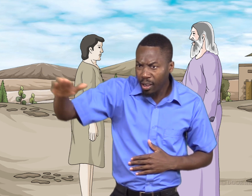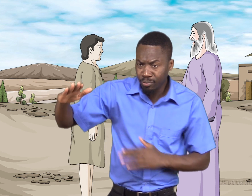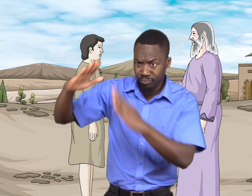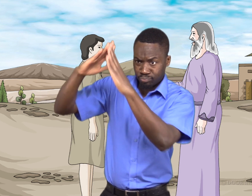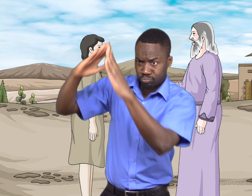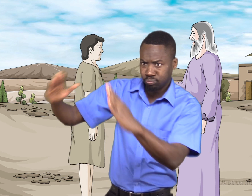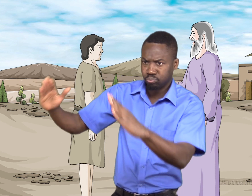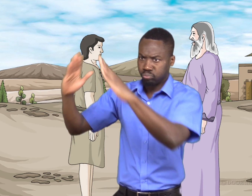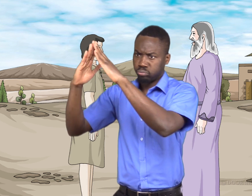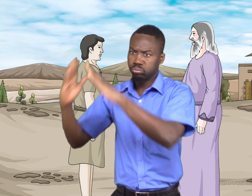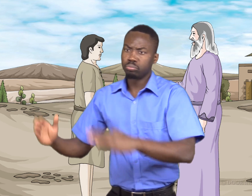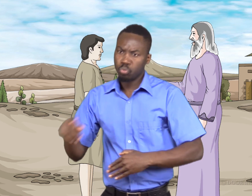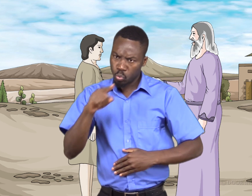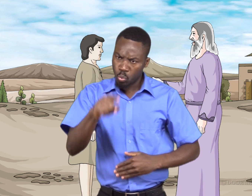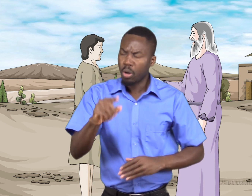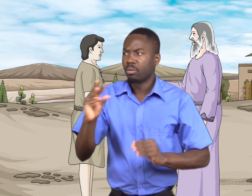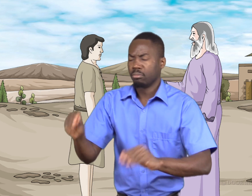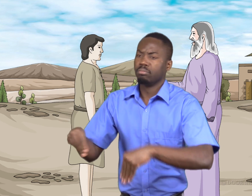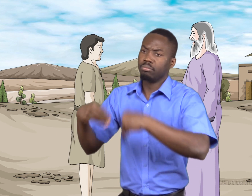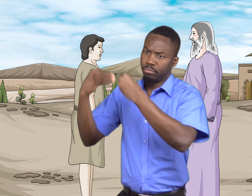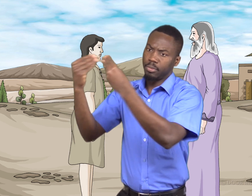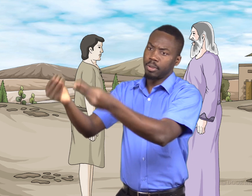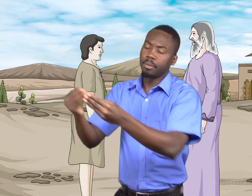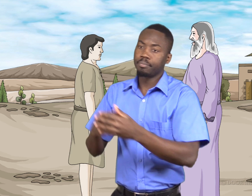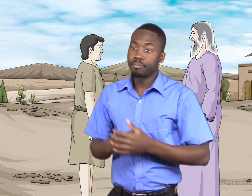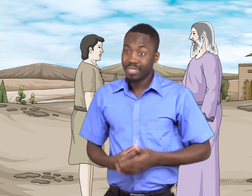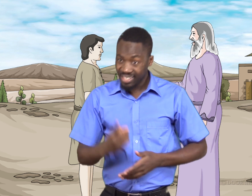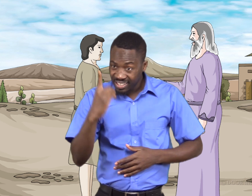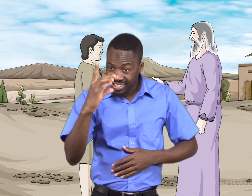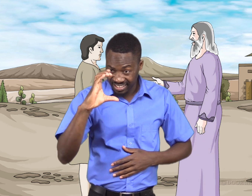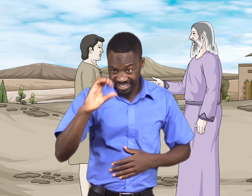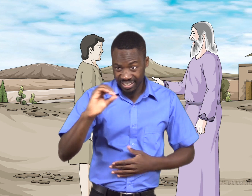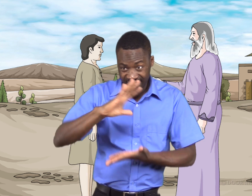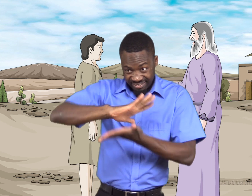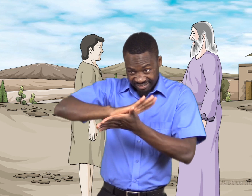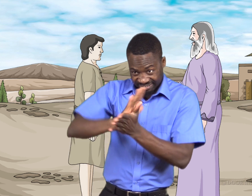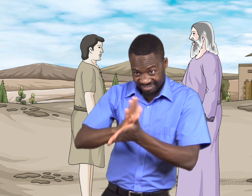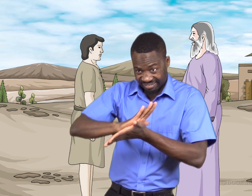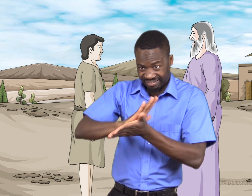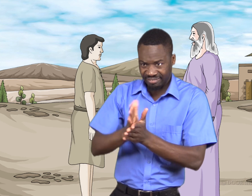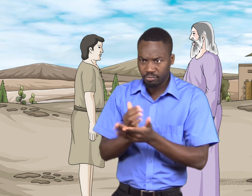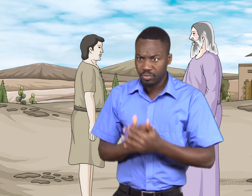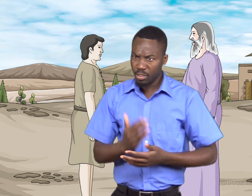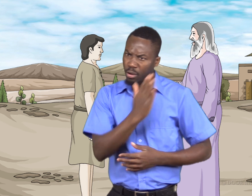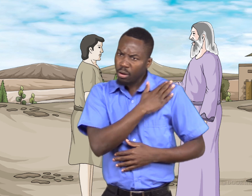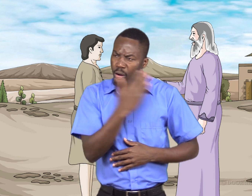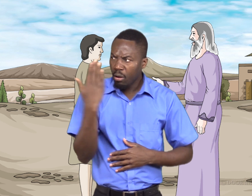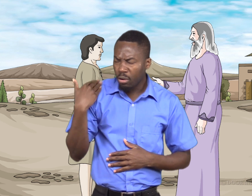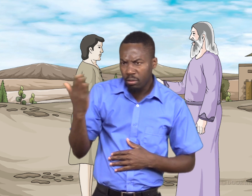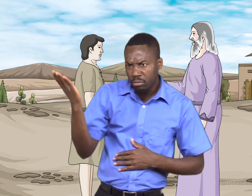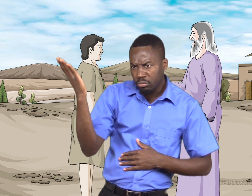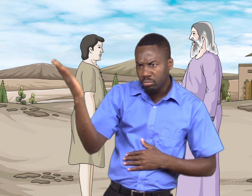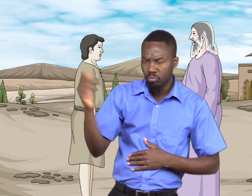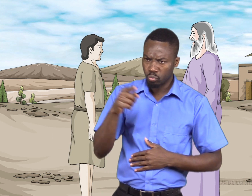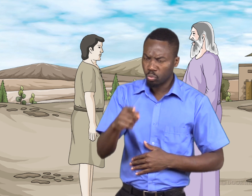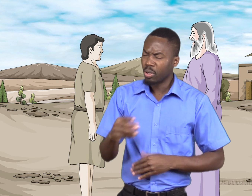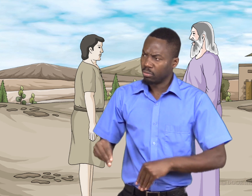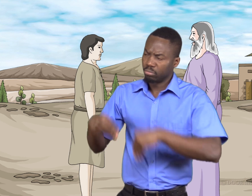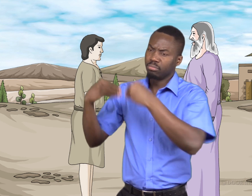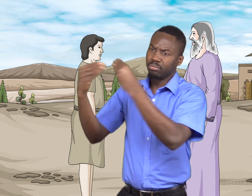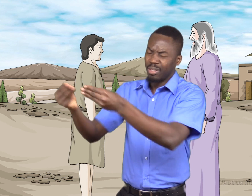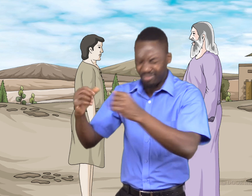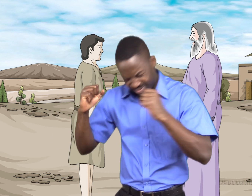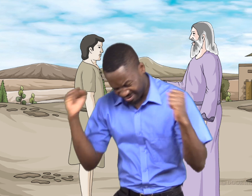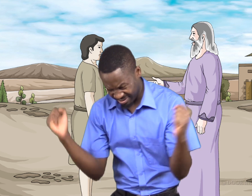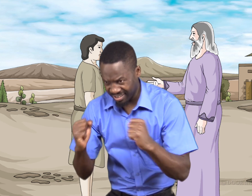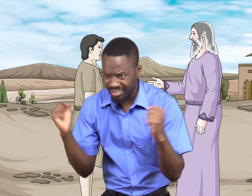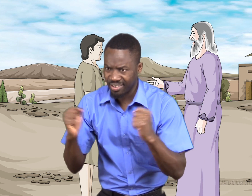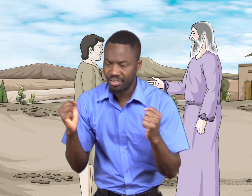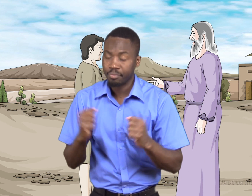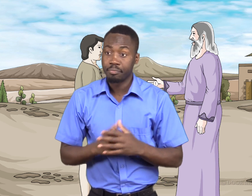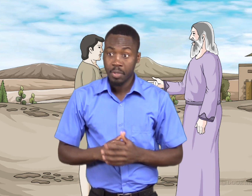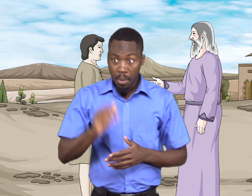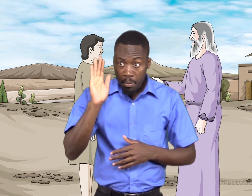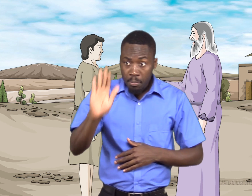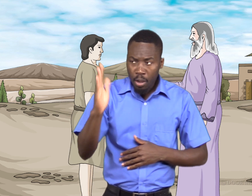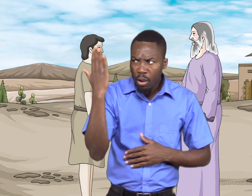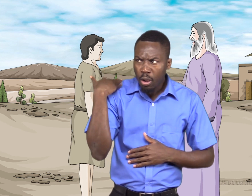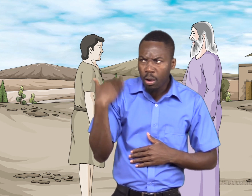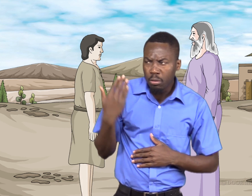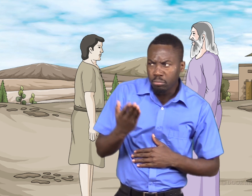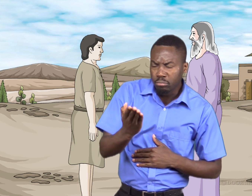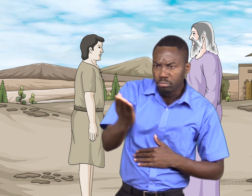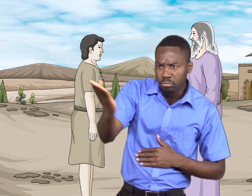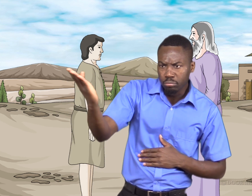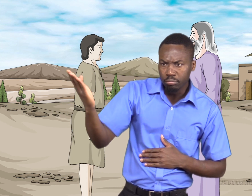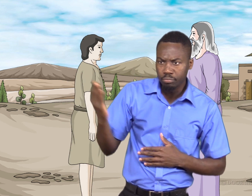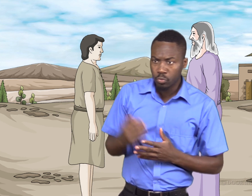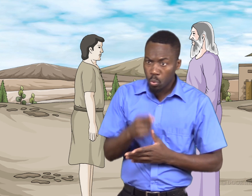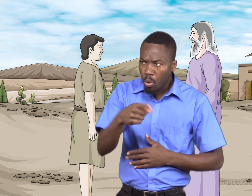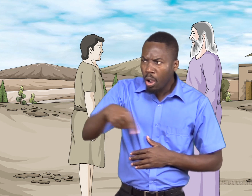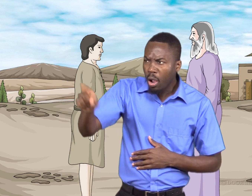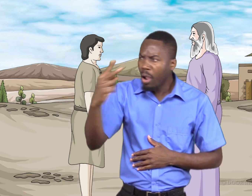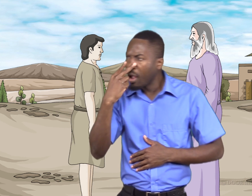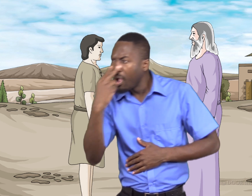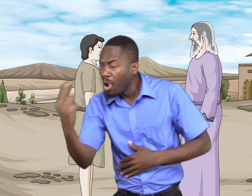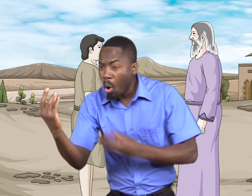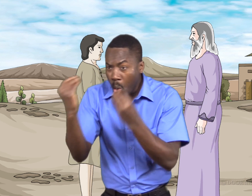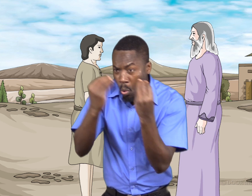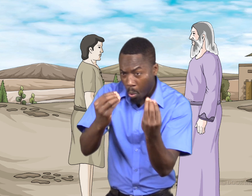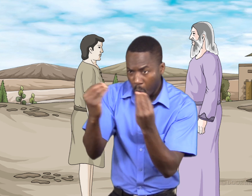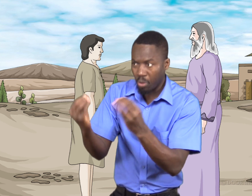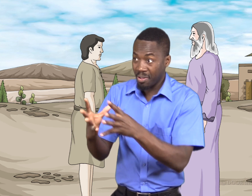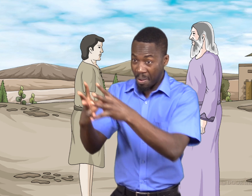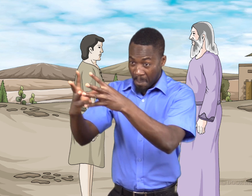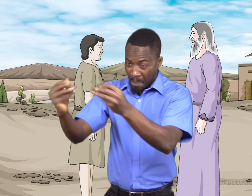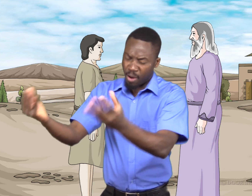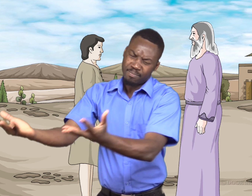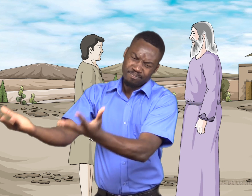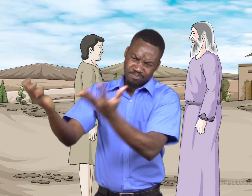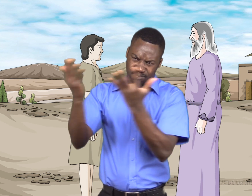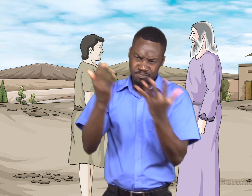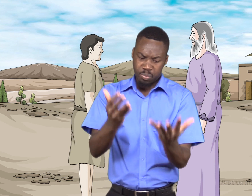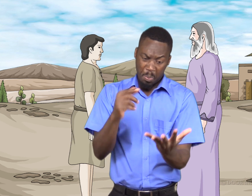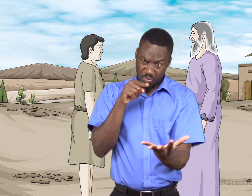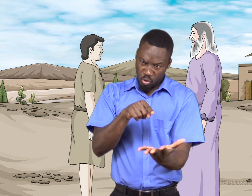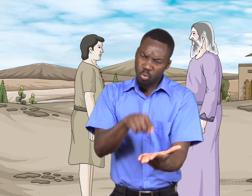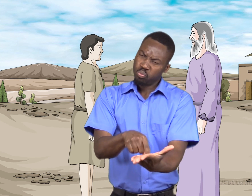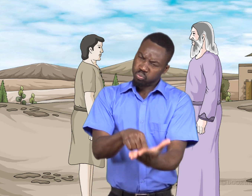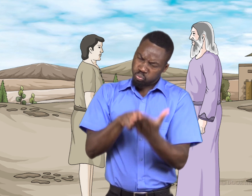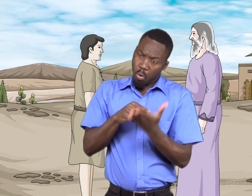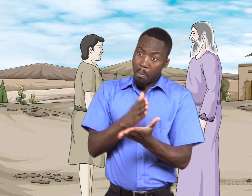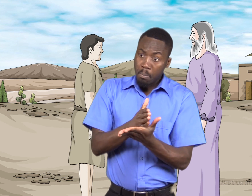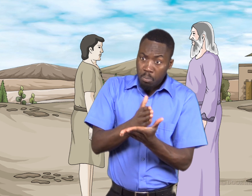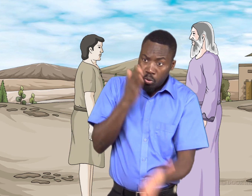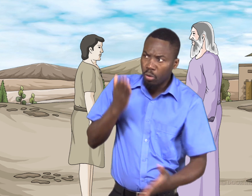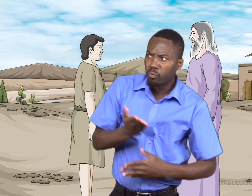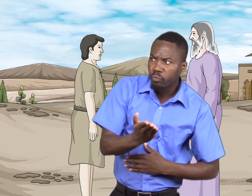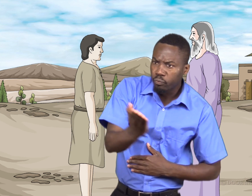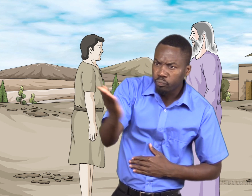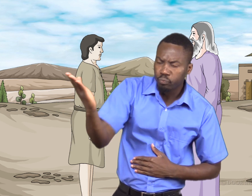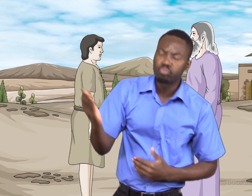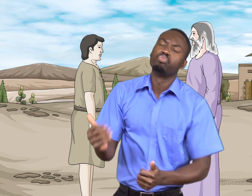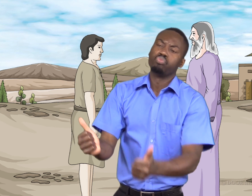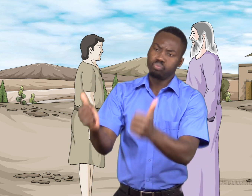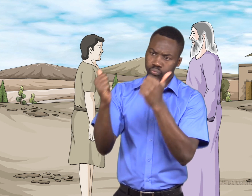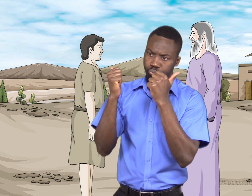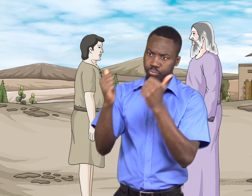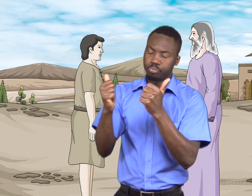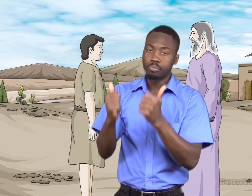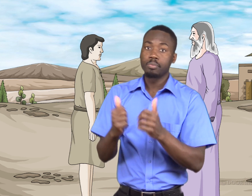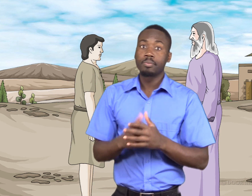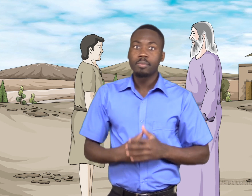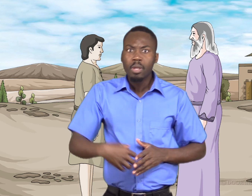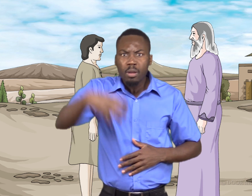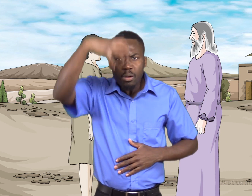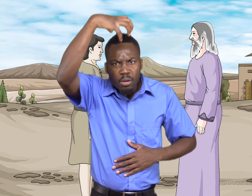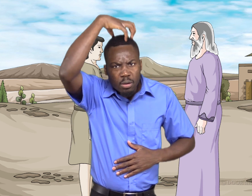Take also these ten portions of cheese to the commander of their unit.